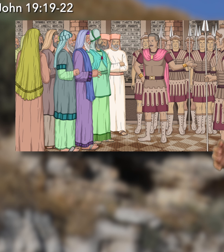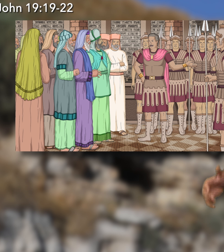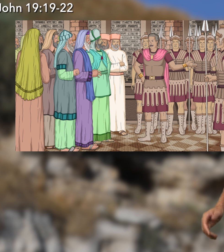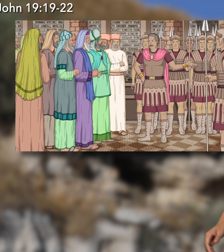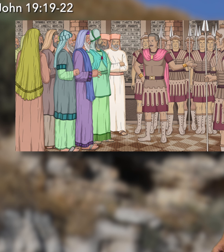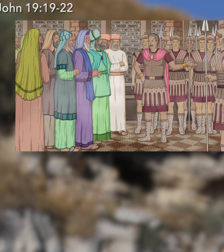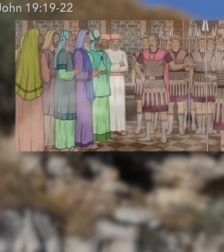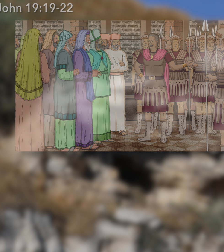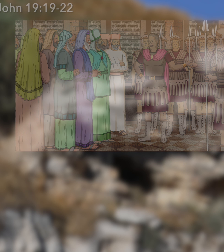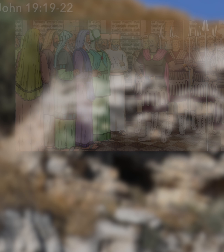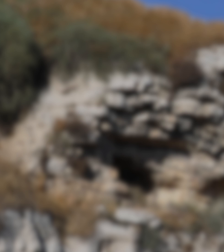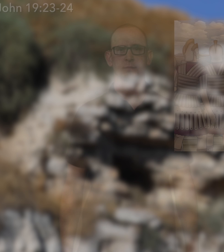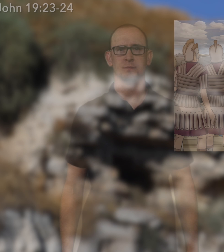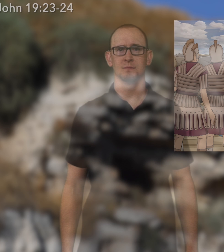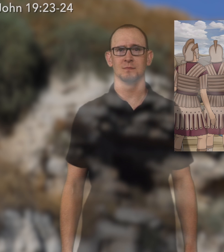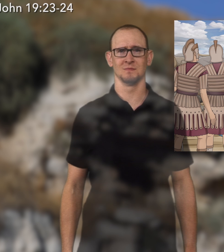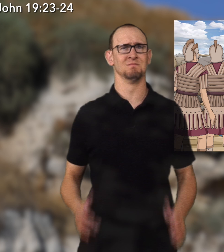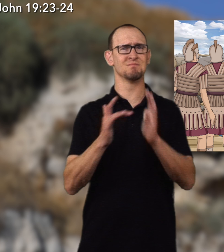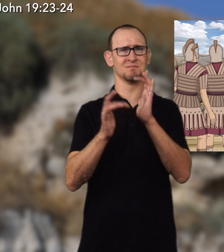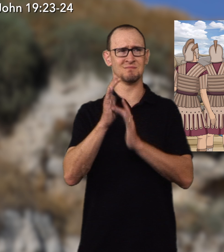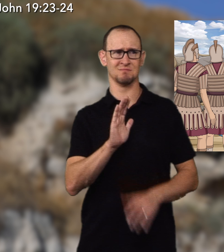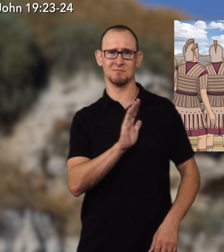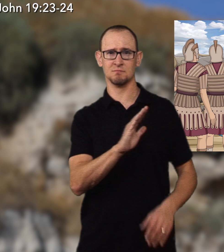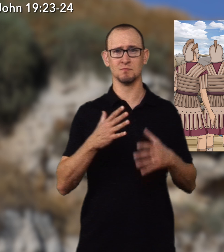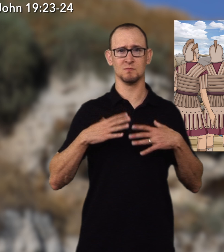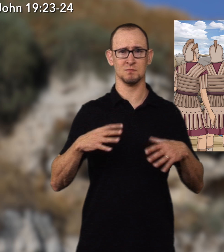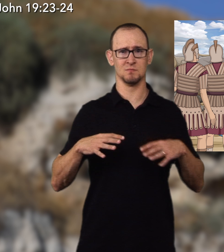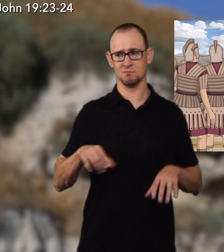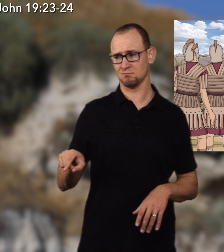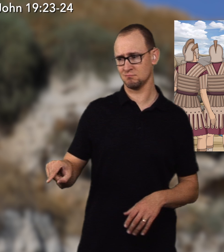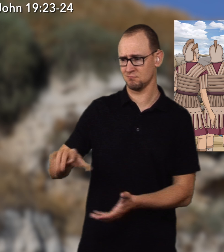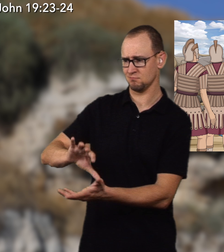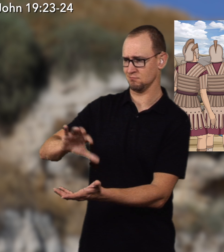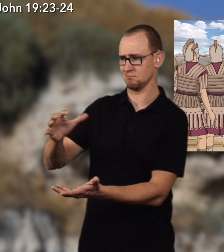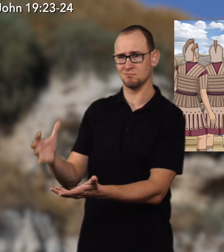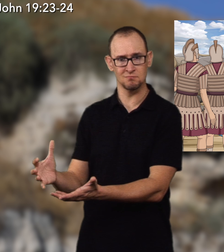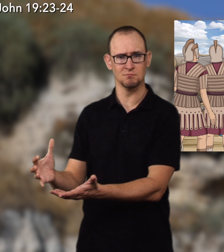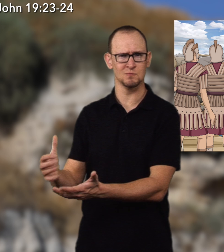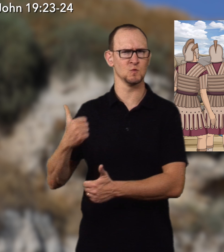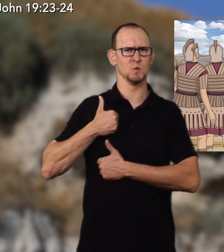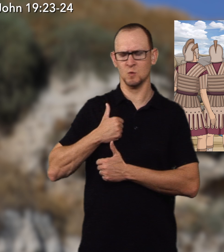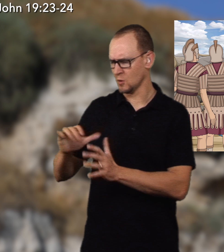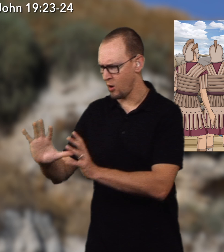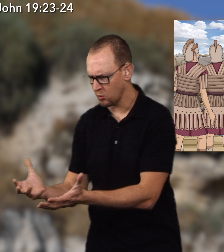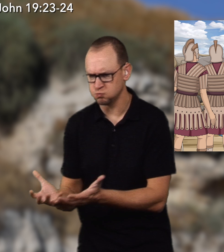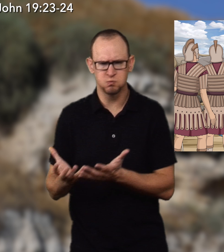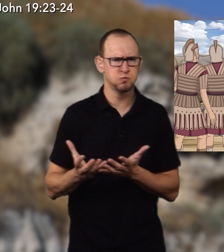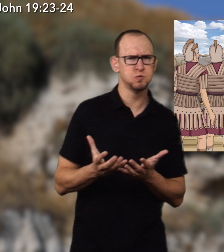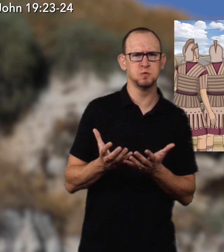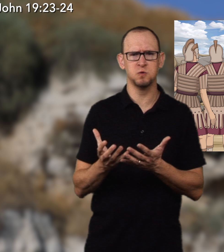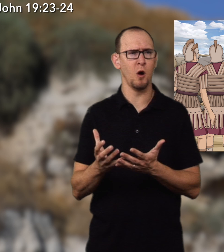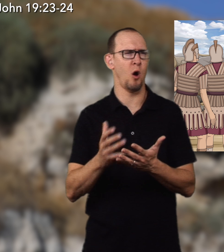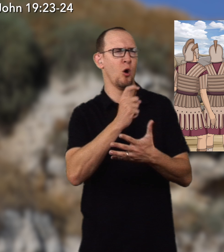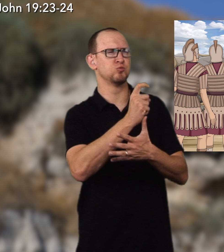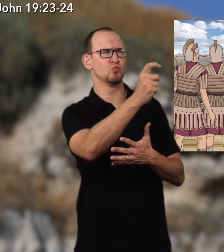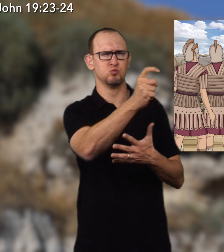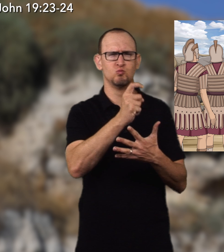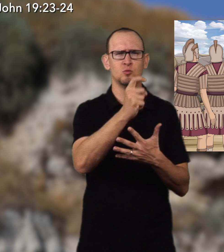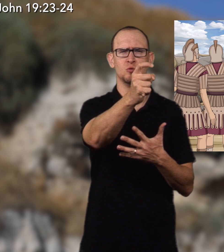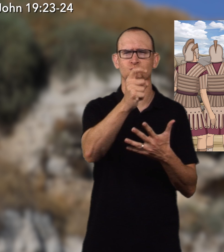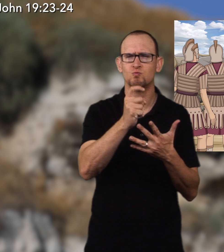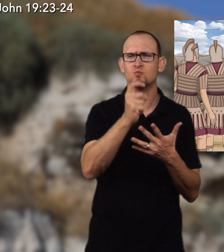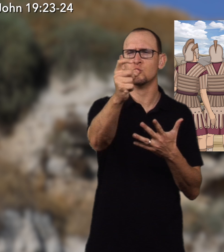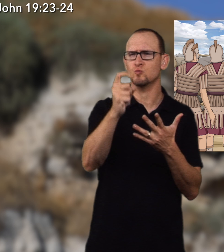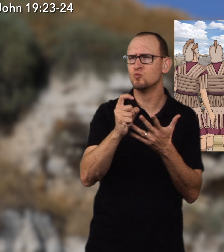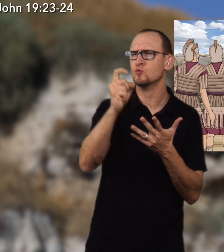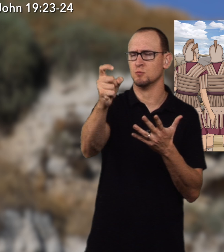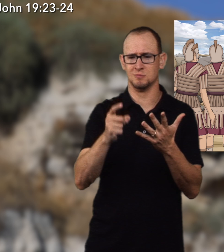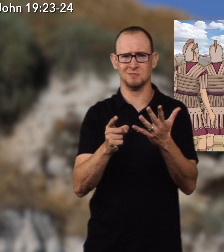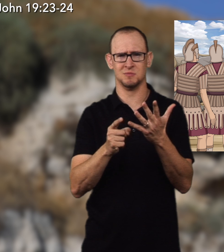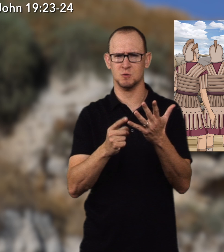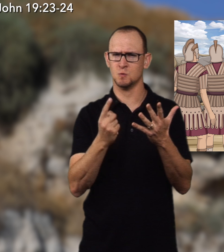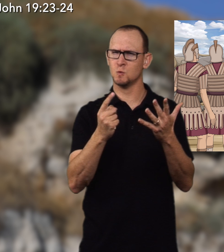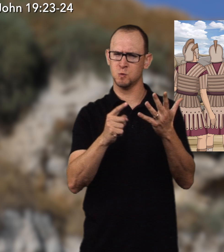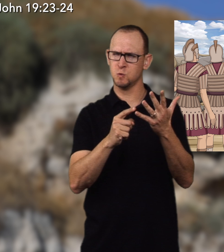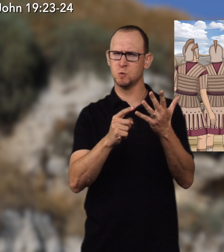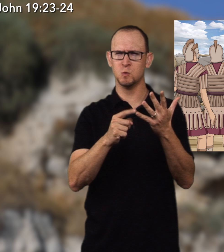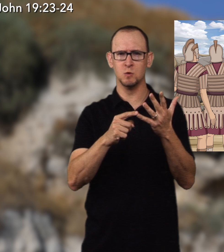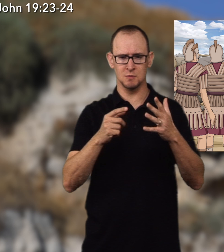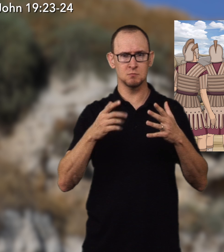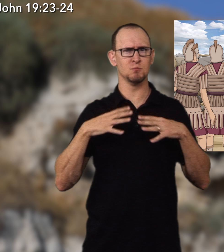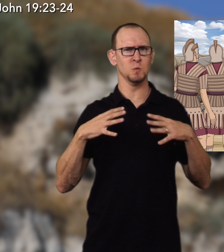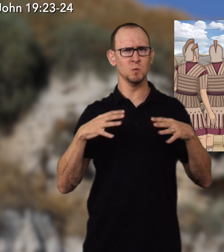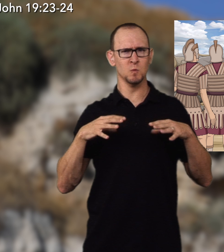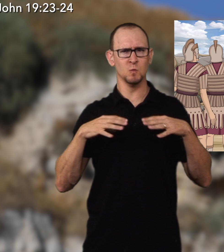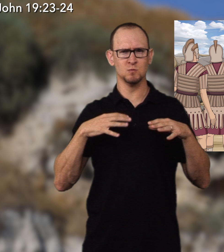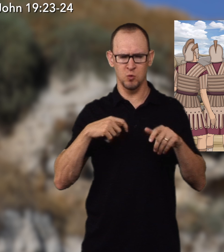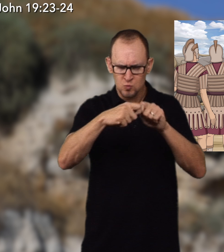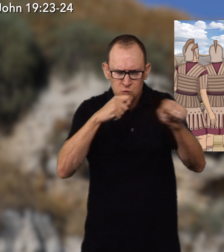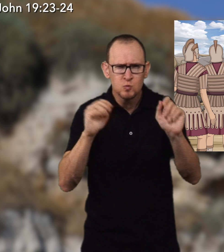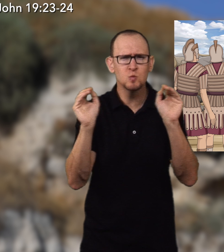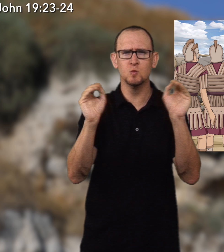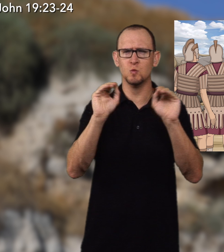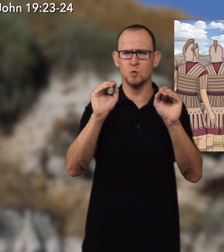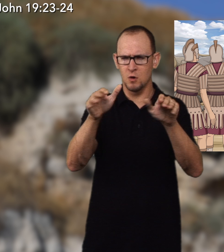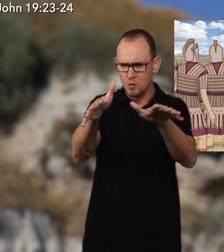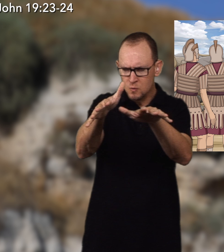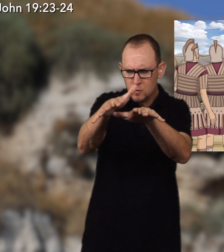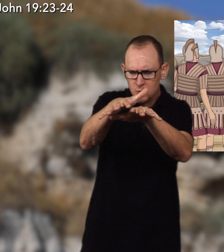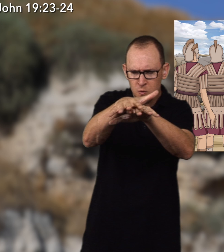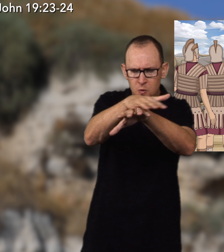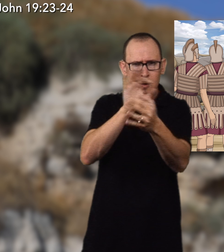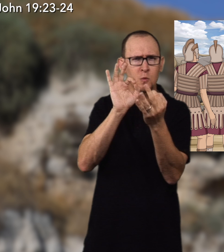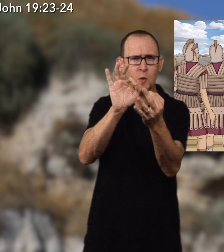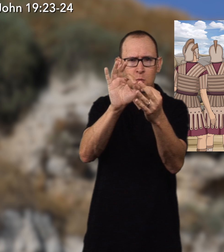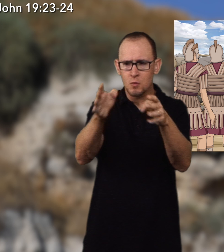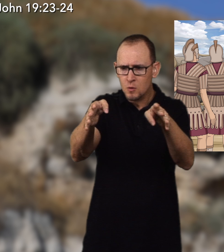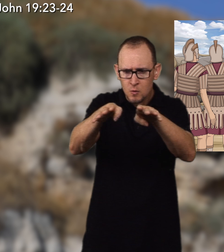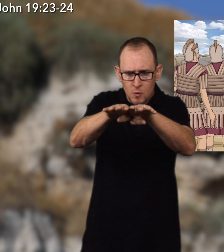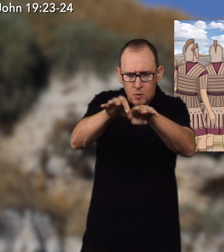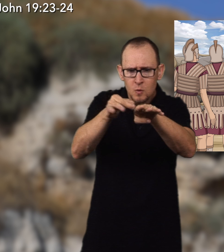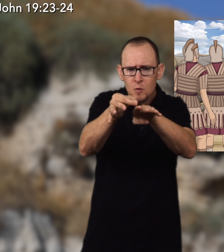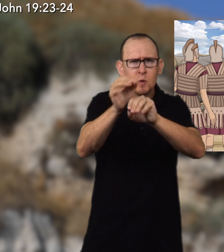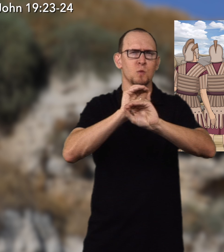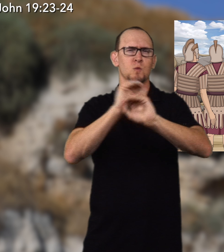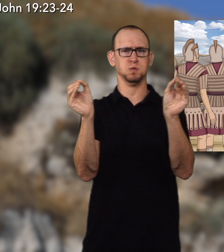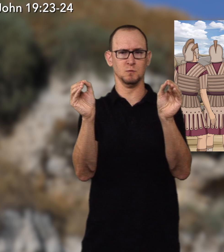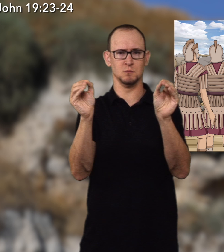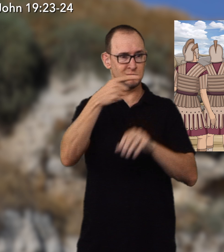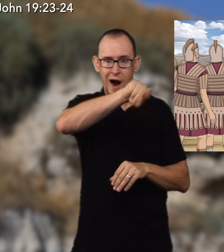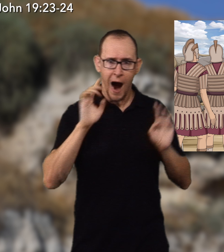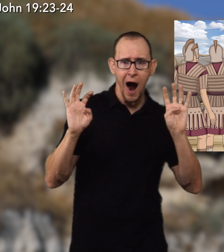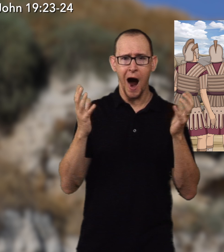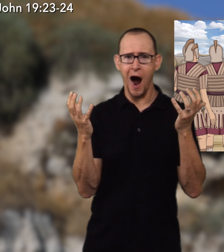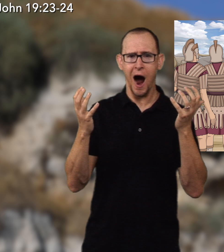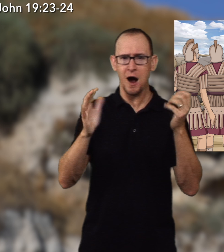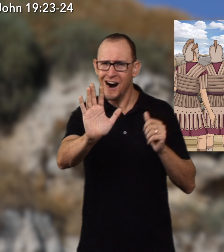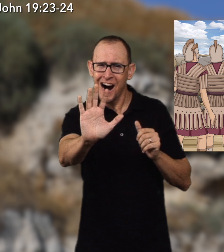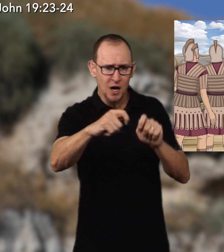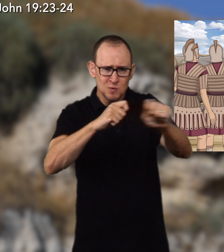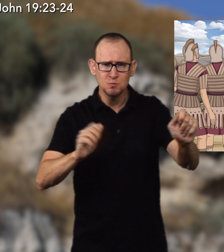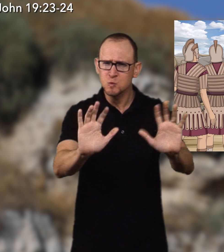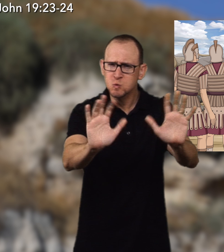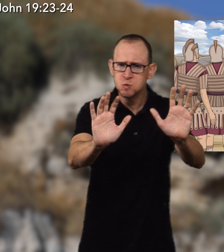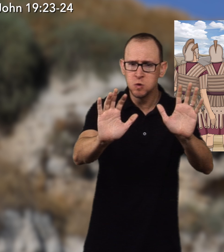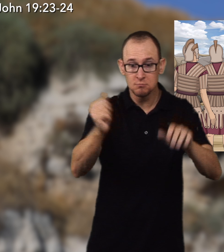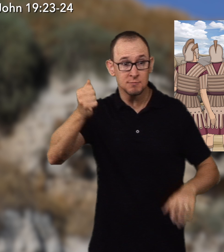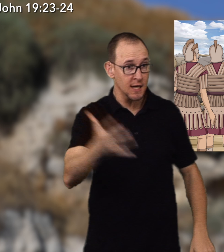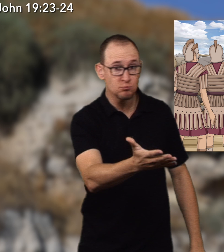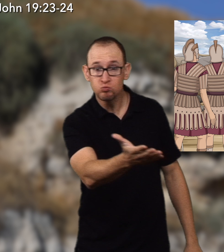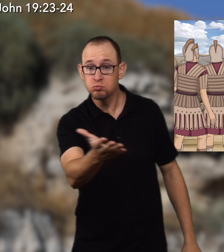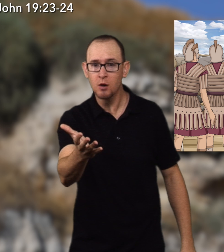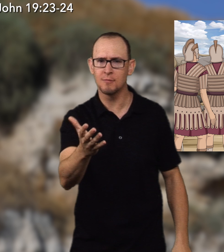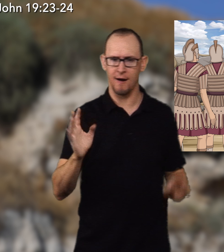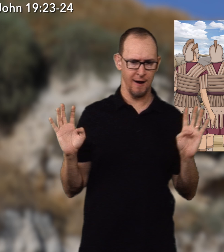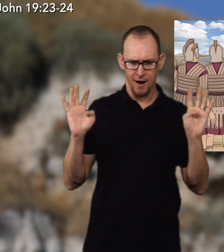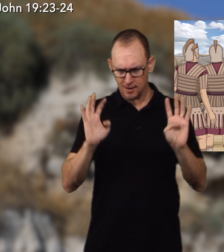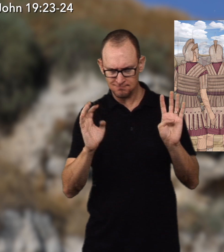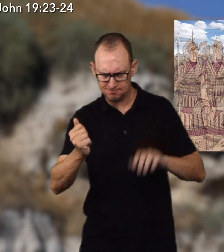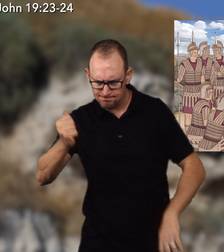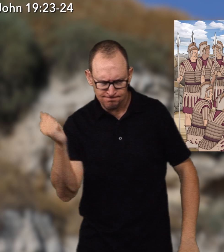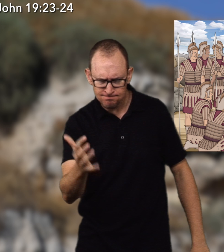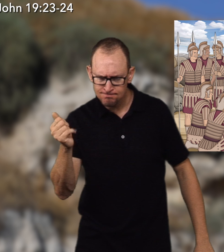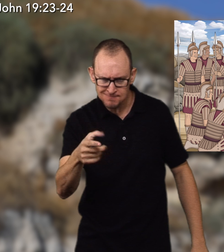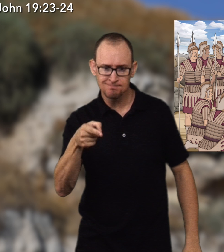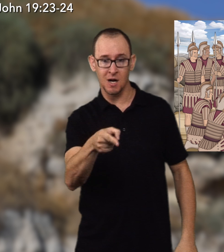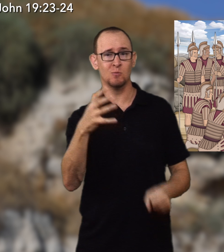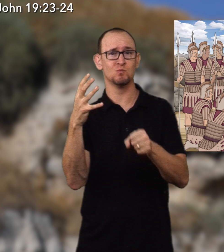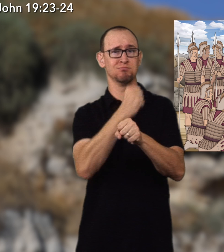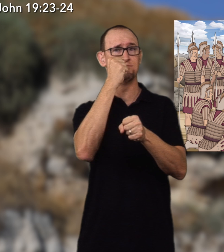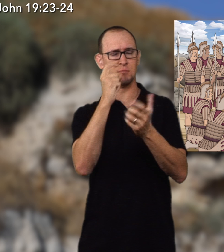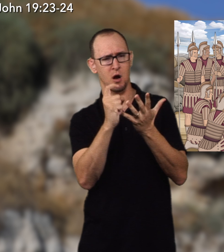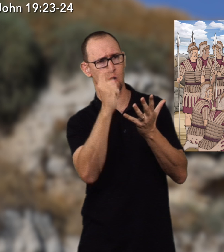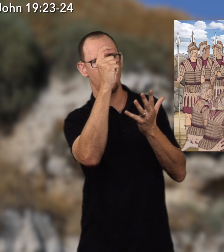When the soldiers had crucified Jesus, they divided His garments into four parts, one for each soldier, with the tunic remaining. It was seamless, woven in one piece from top to bottom. So they said to one another, “Let us not tear it.